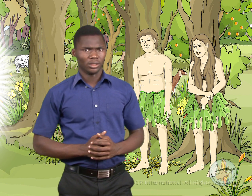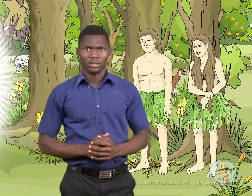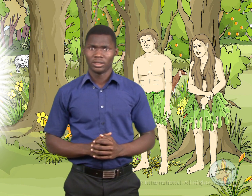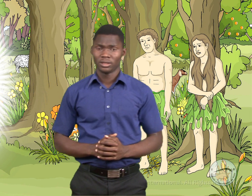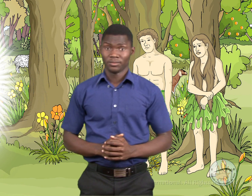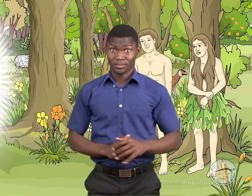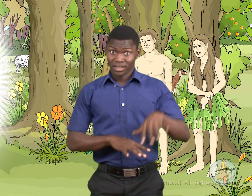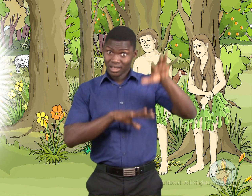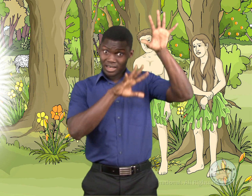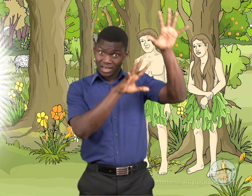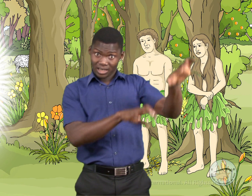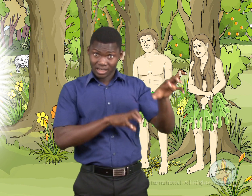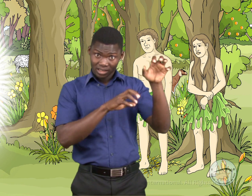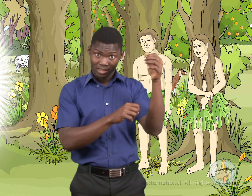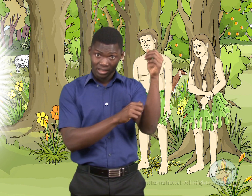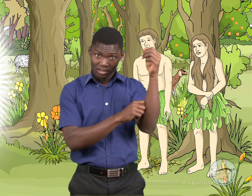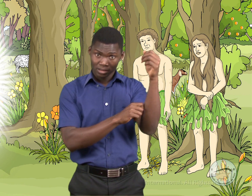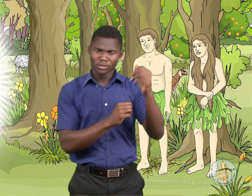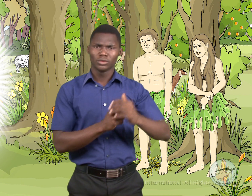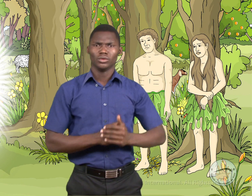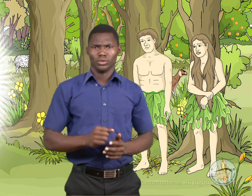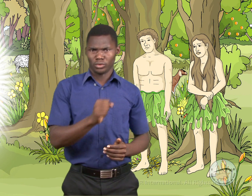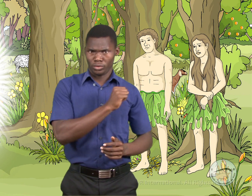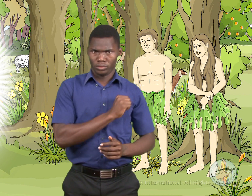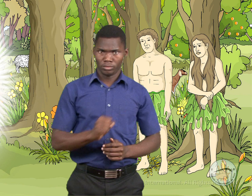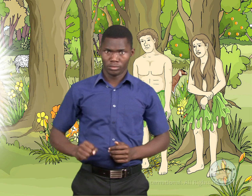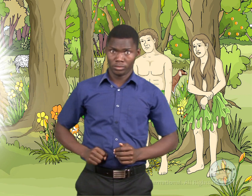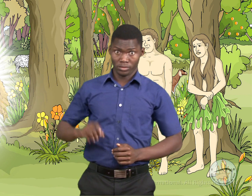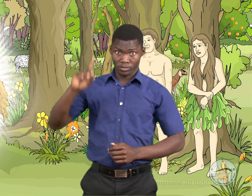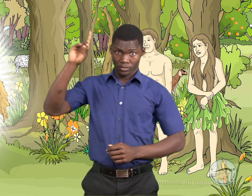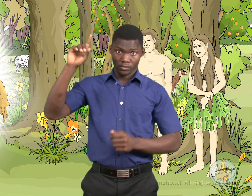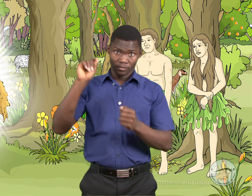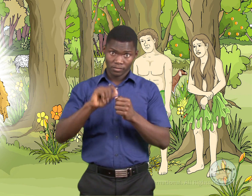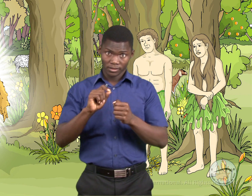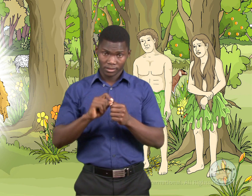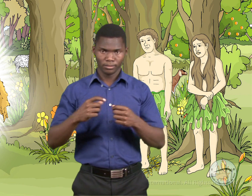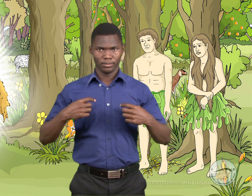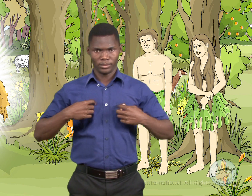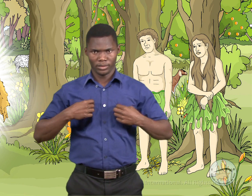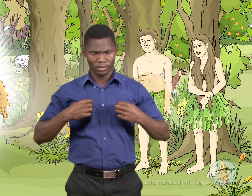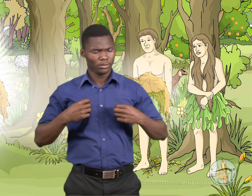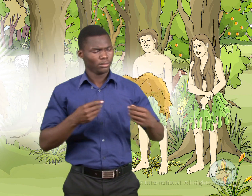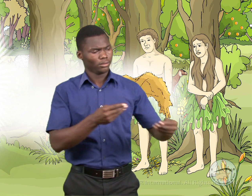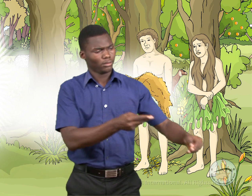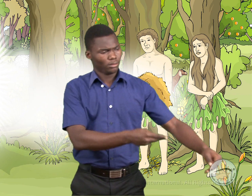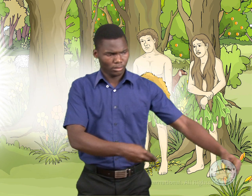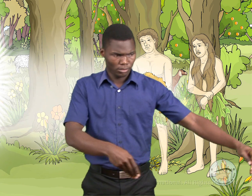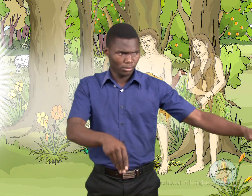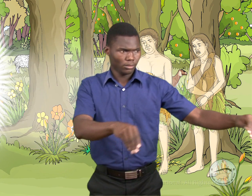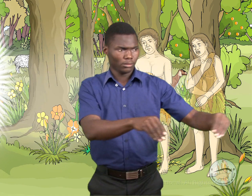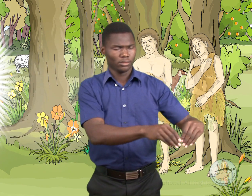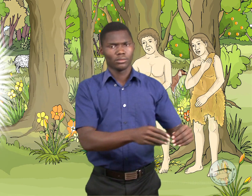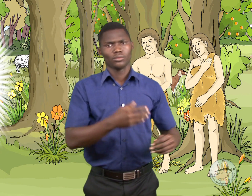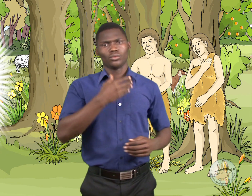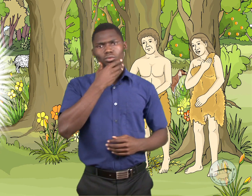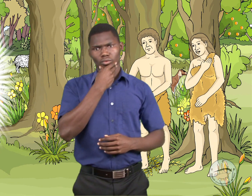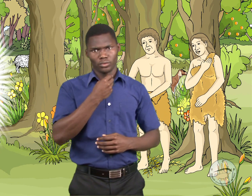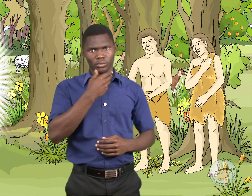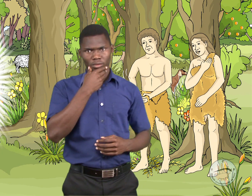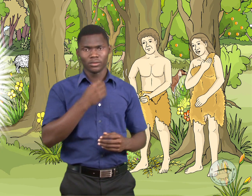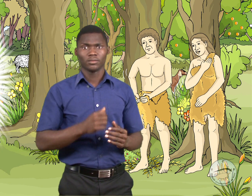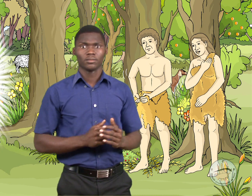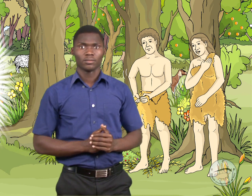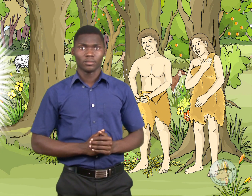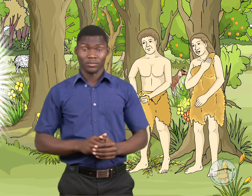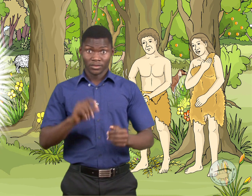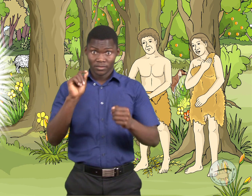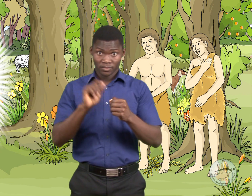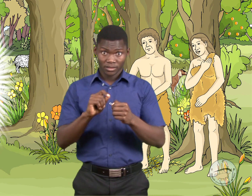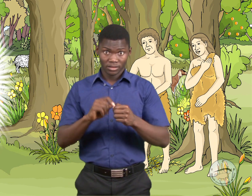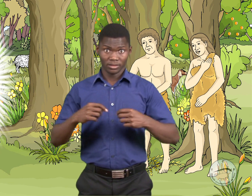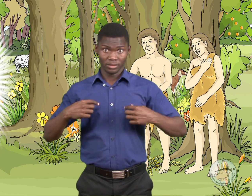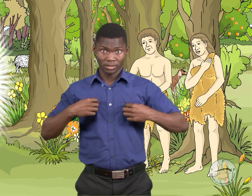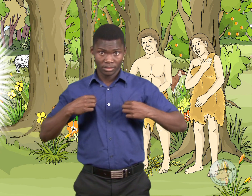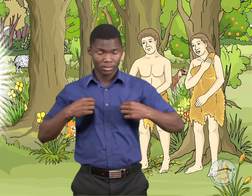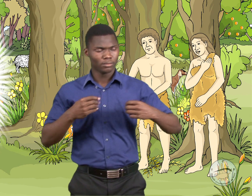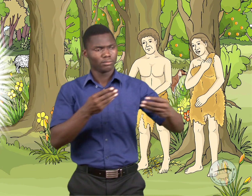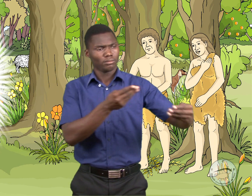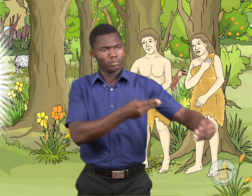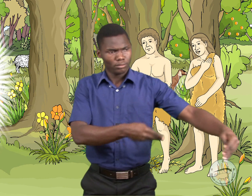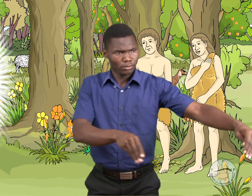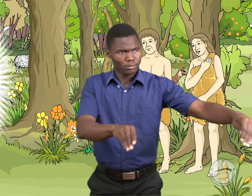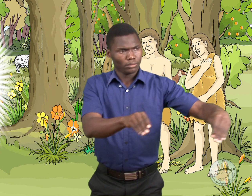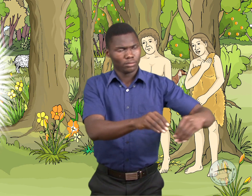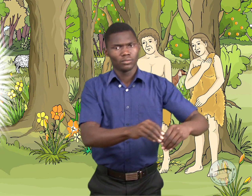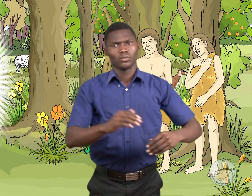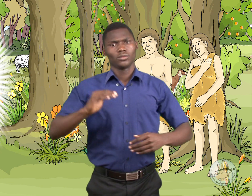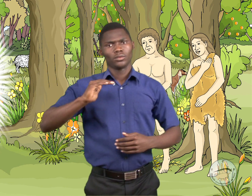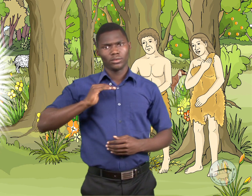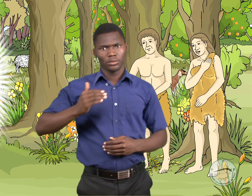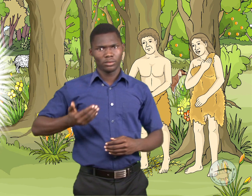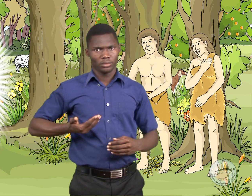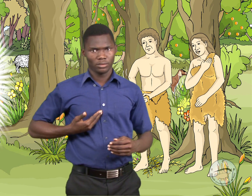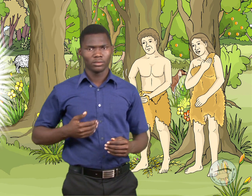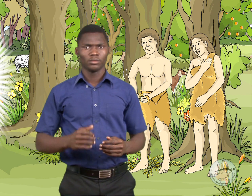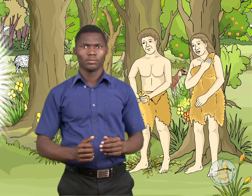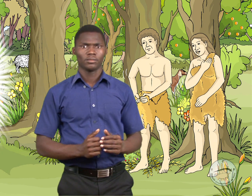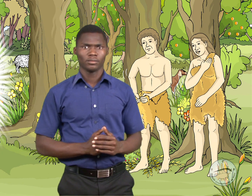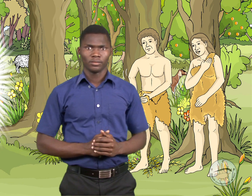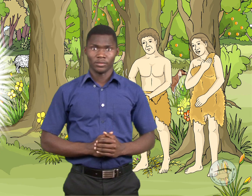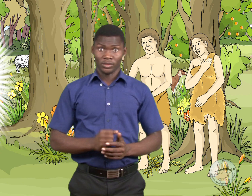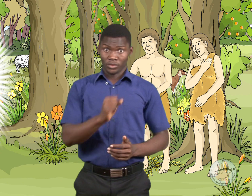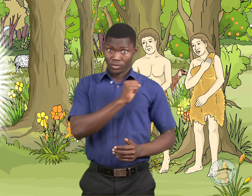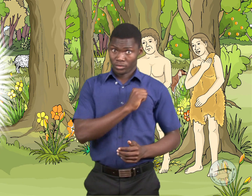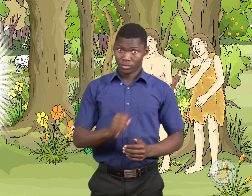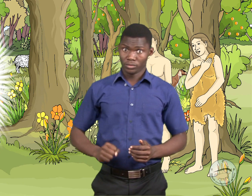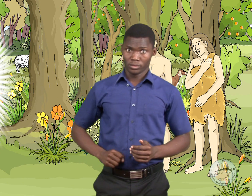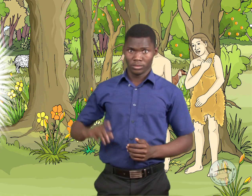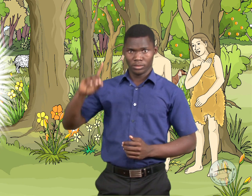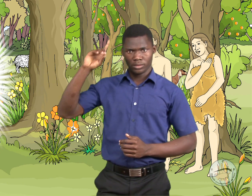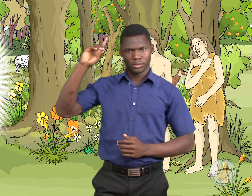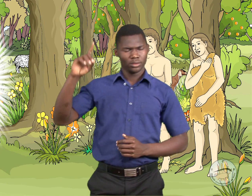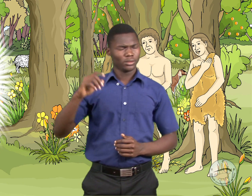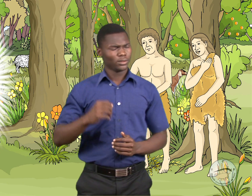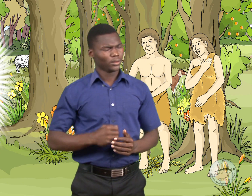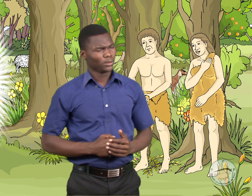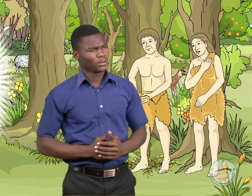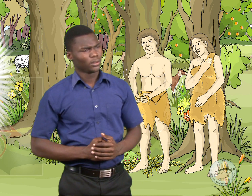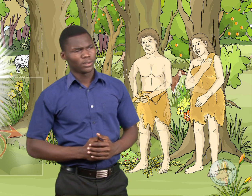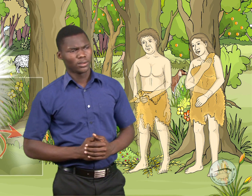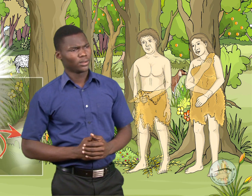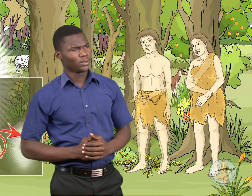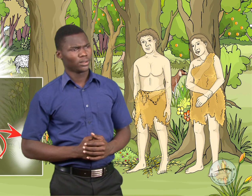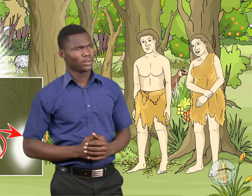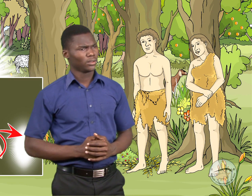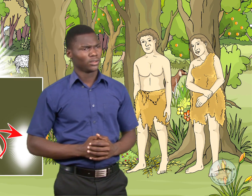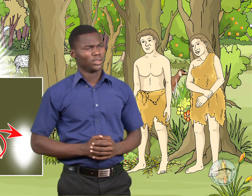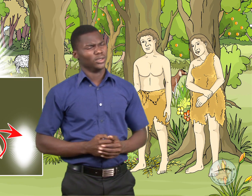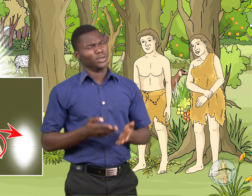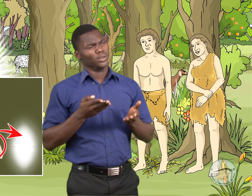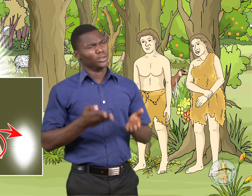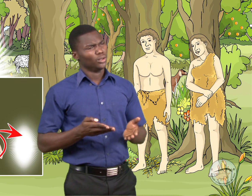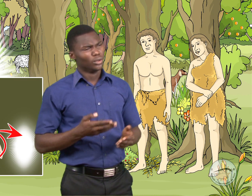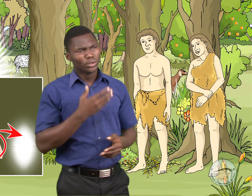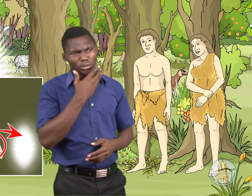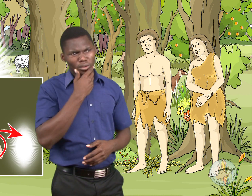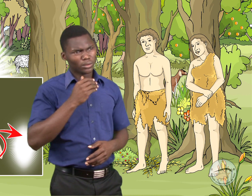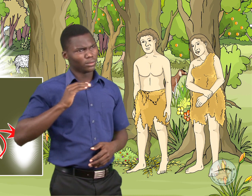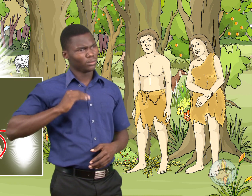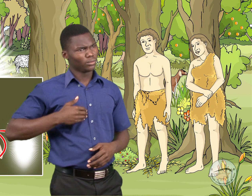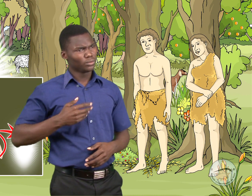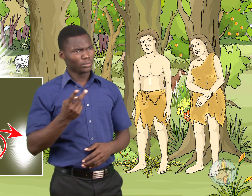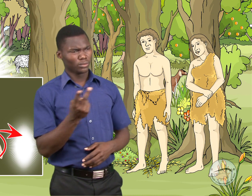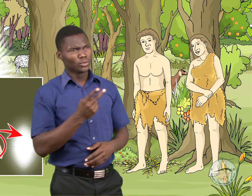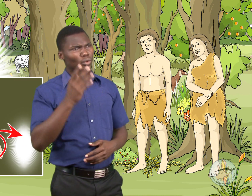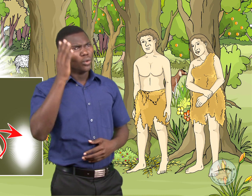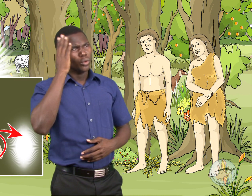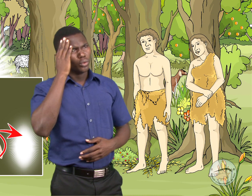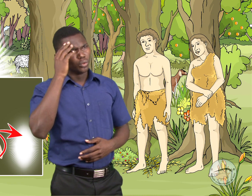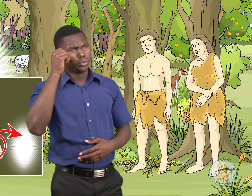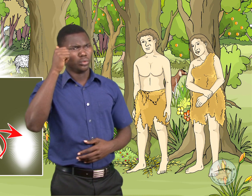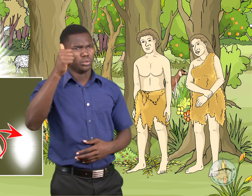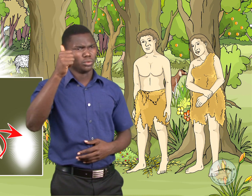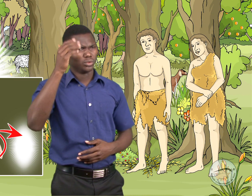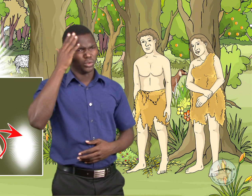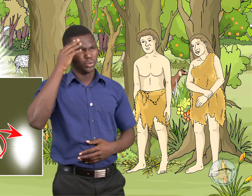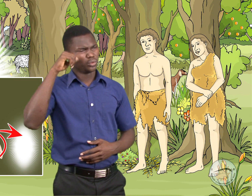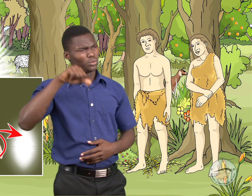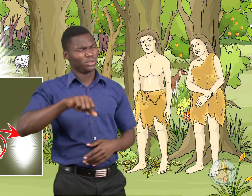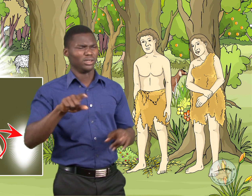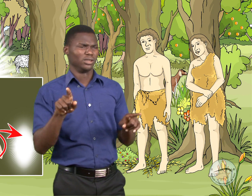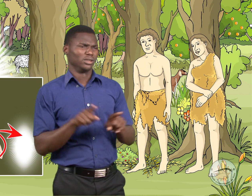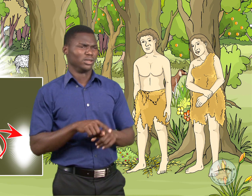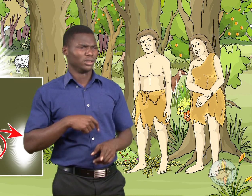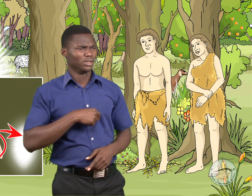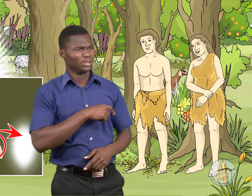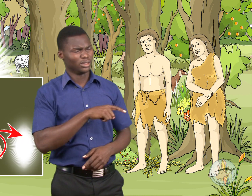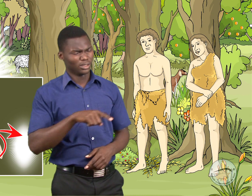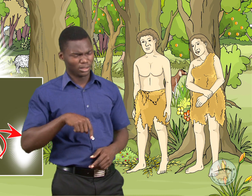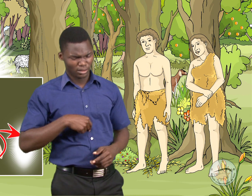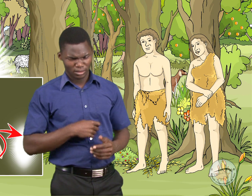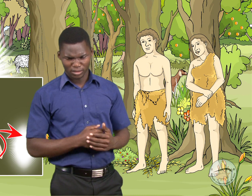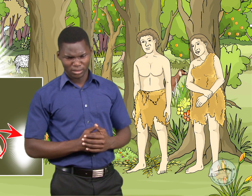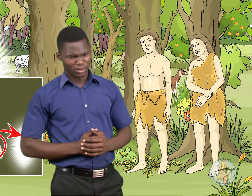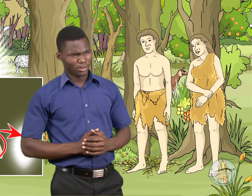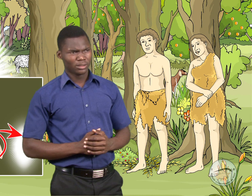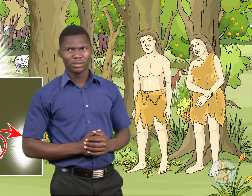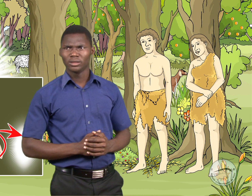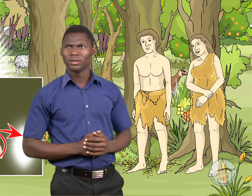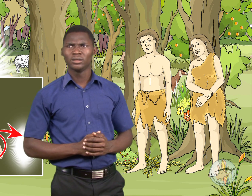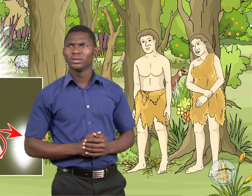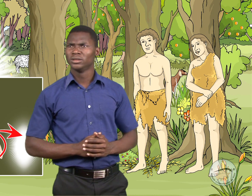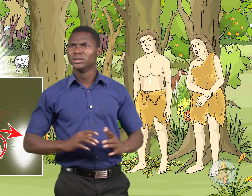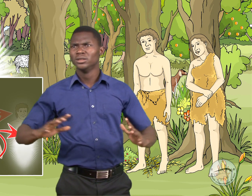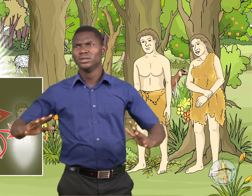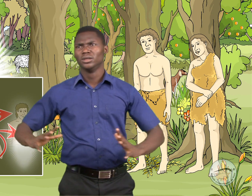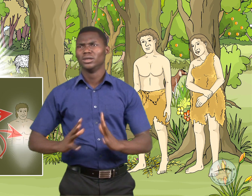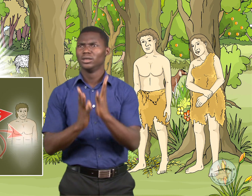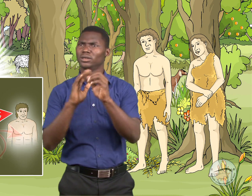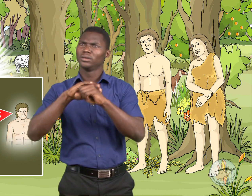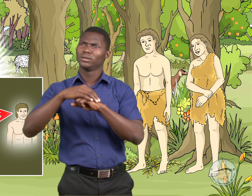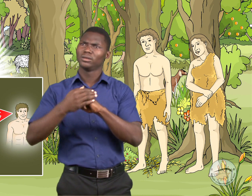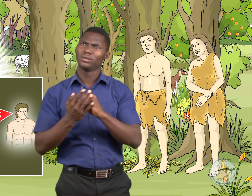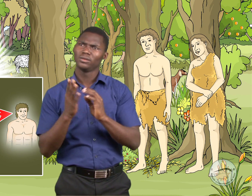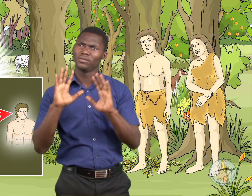And the LORD God made garments of skin for Adam and his wife, and He clothed them. Then the LORD God said, “Behold, the man has become like one of Us, knowing good and evil.